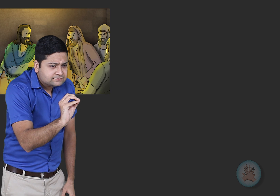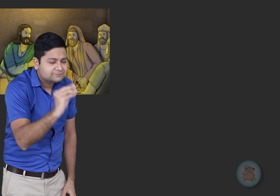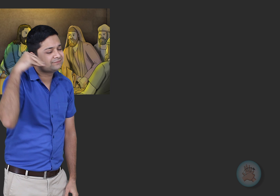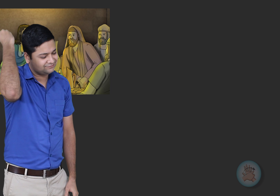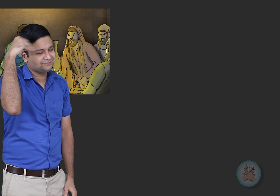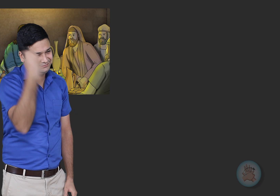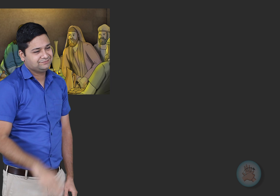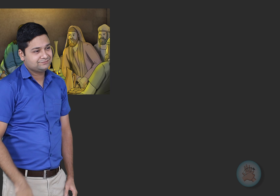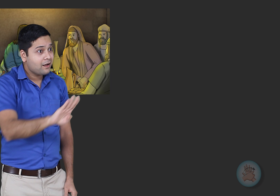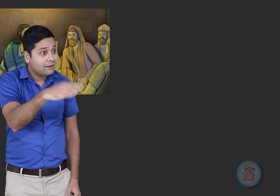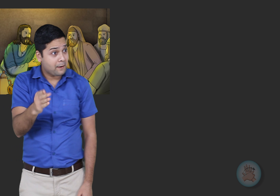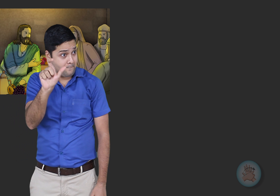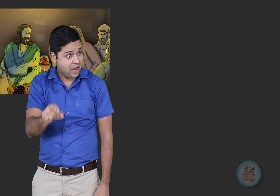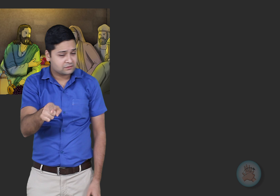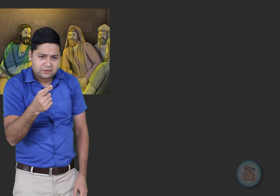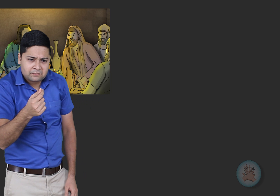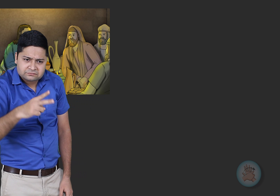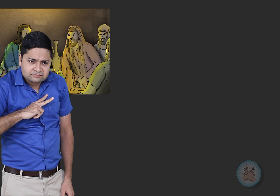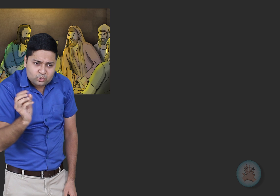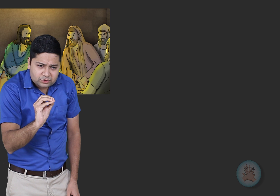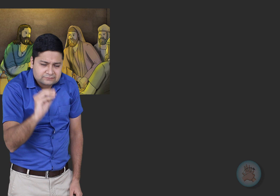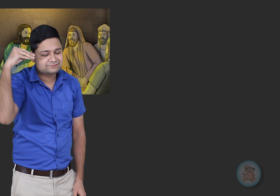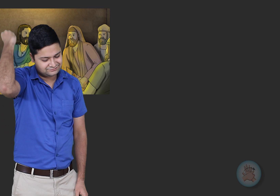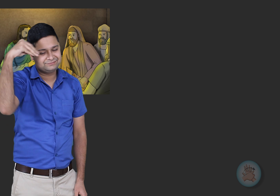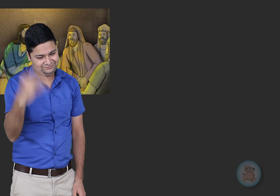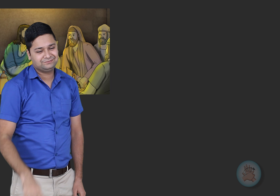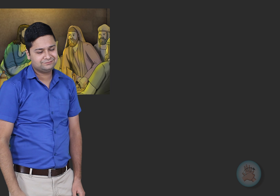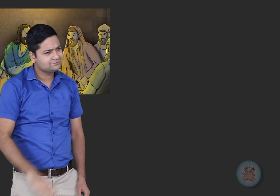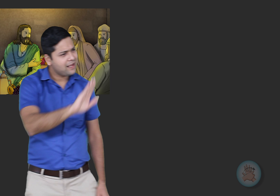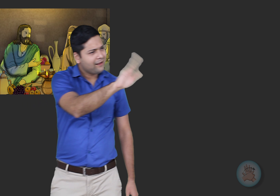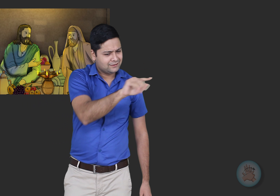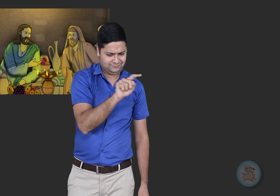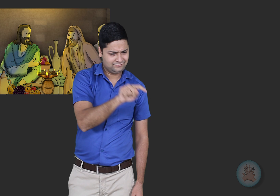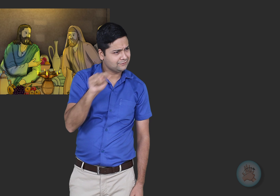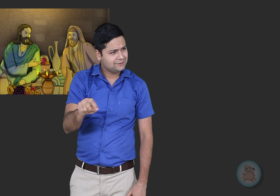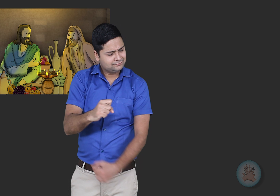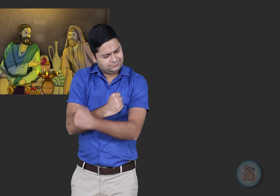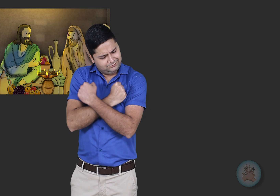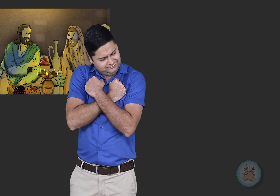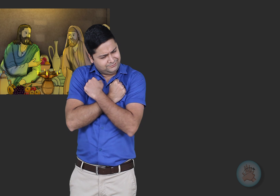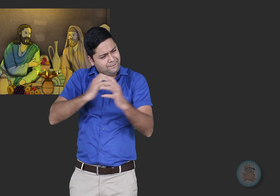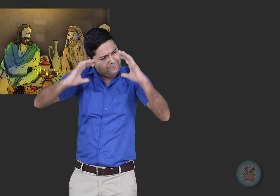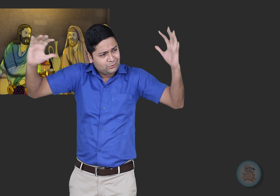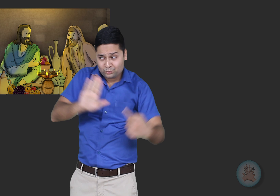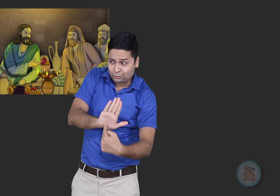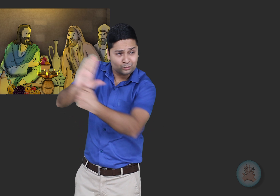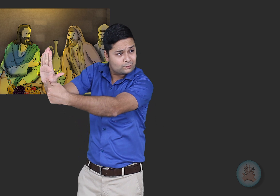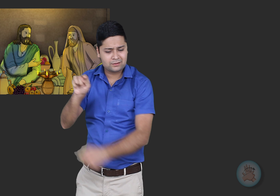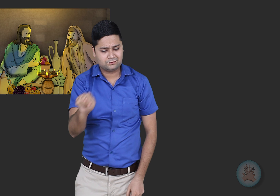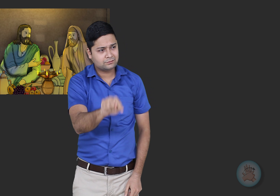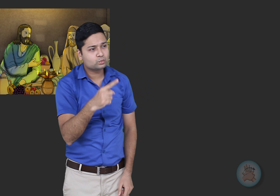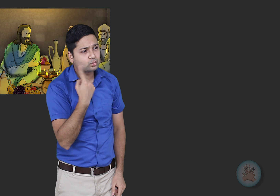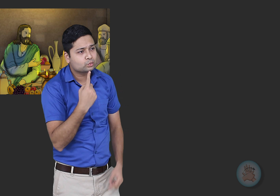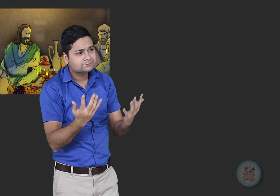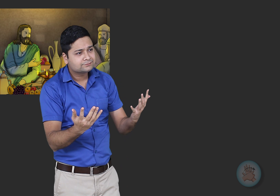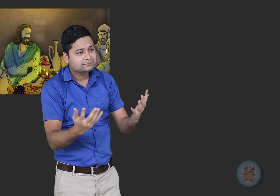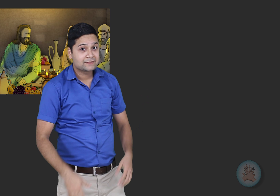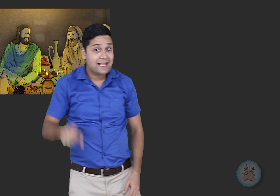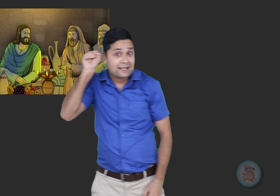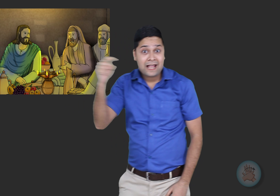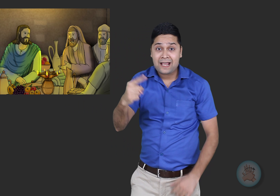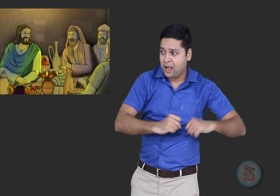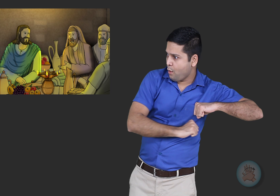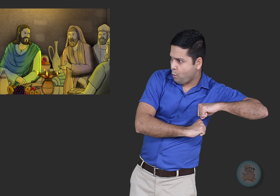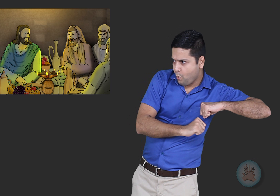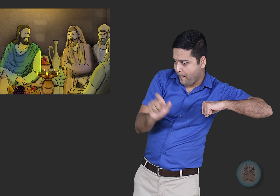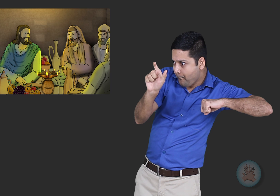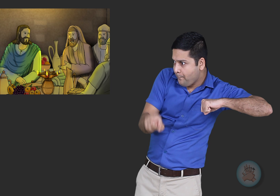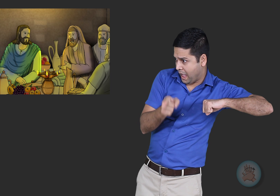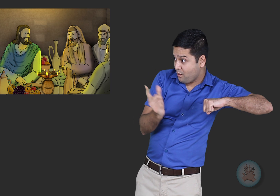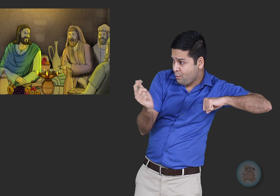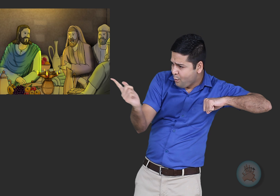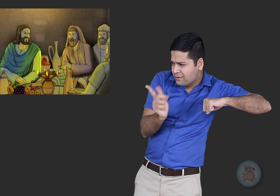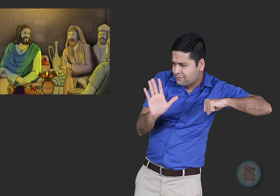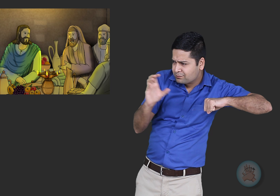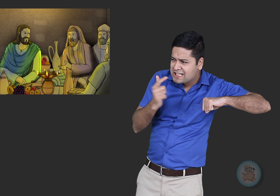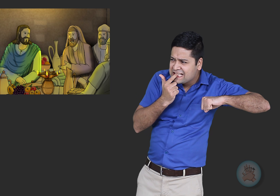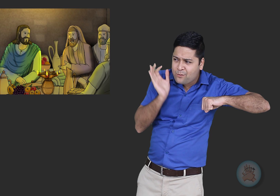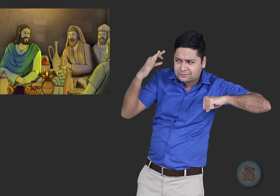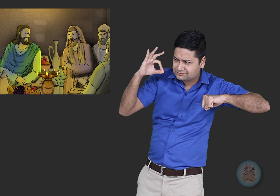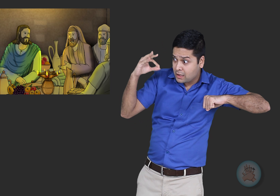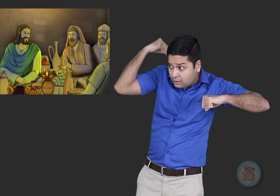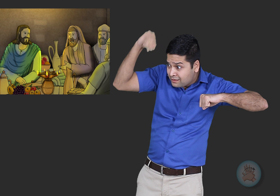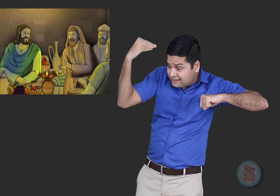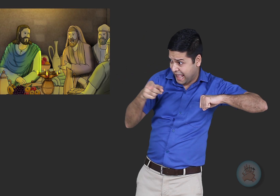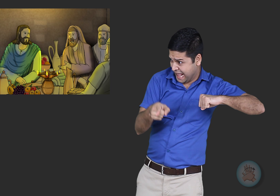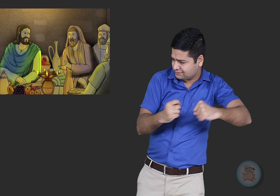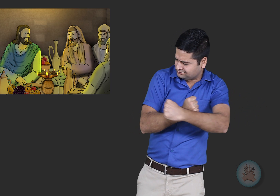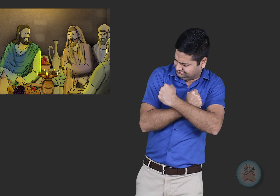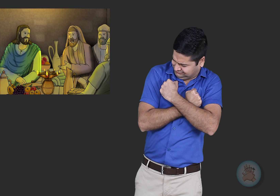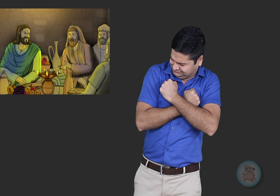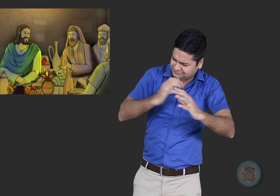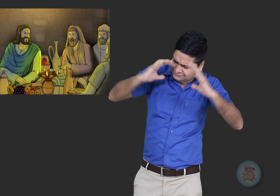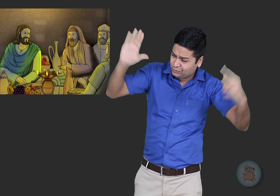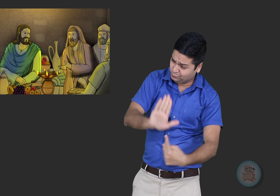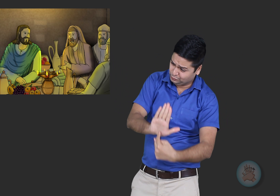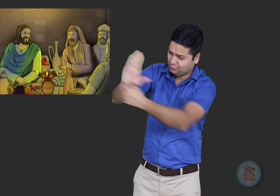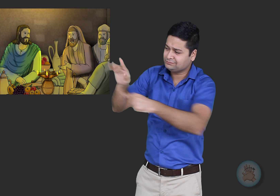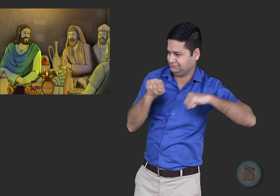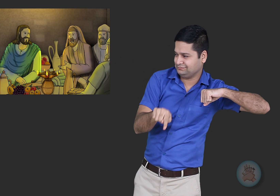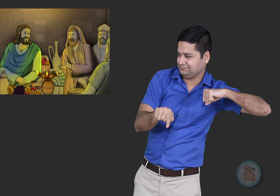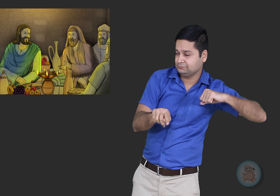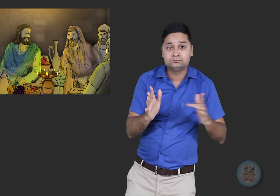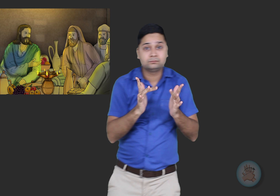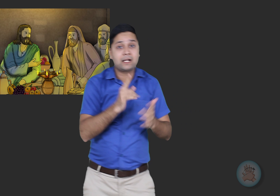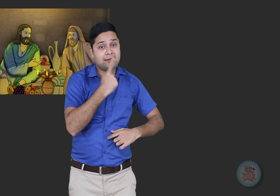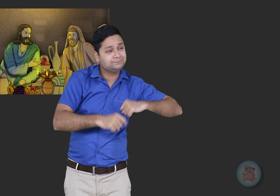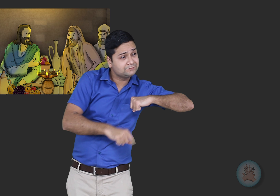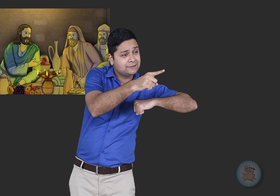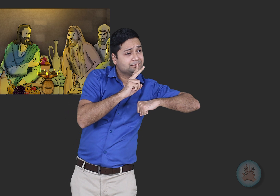Which one, then, will love him more?” “I suppose the one who was forgiven more,” Simon replied.